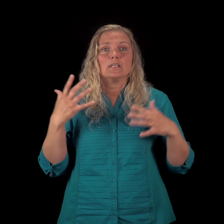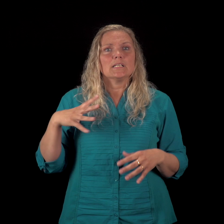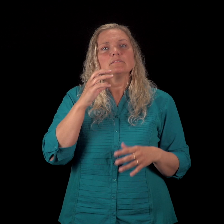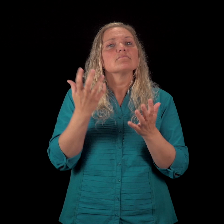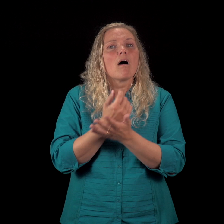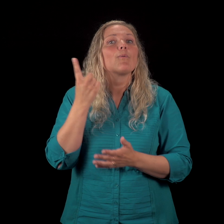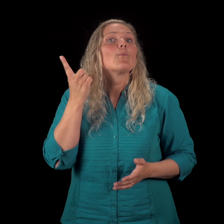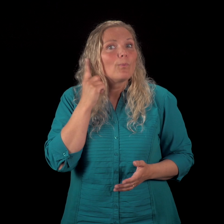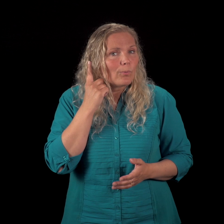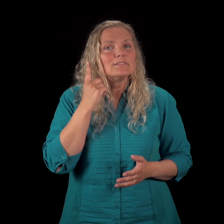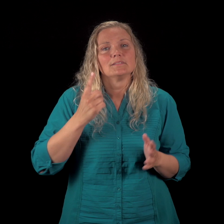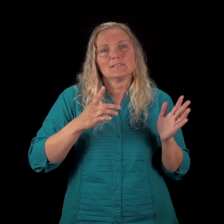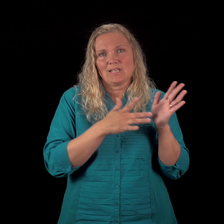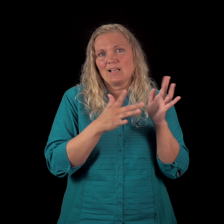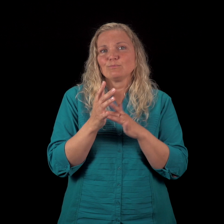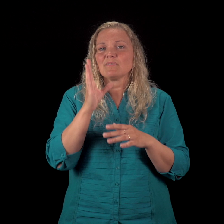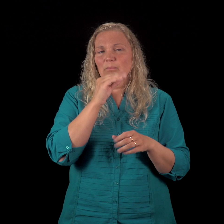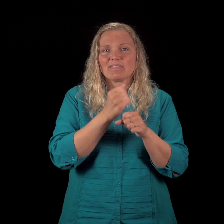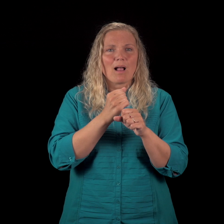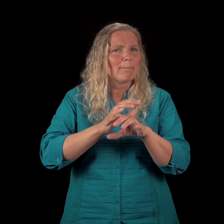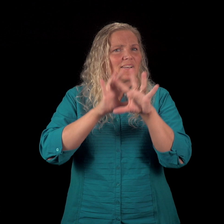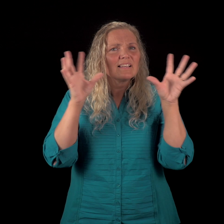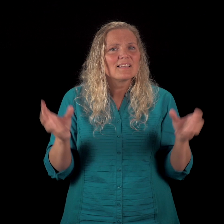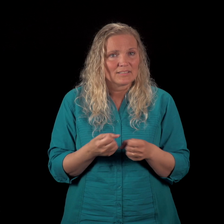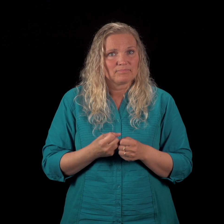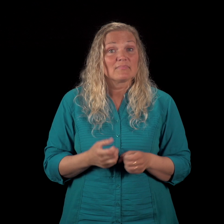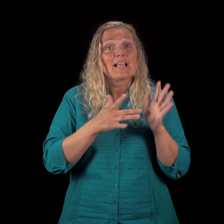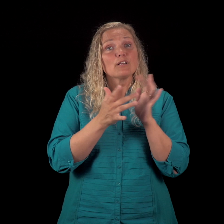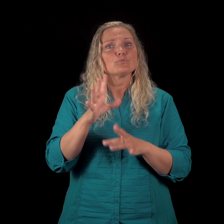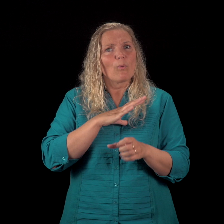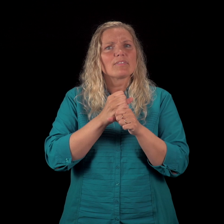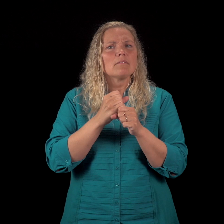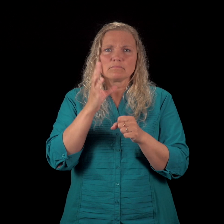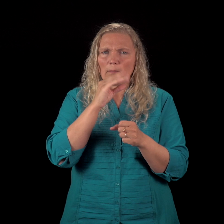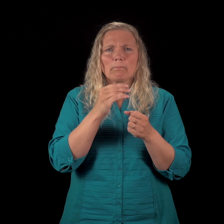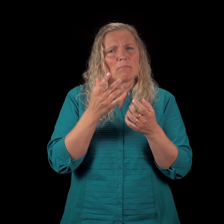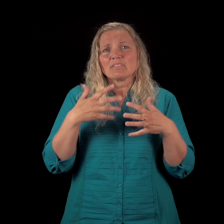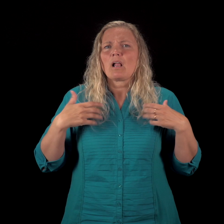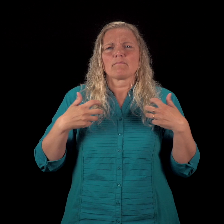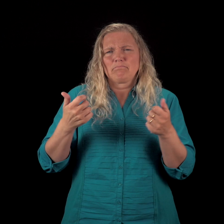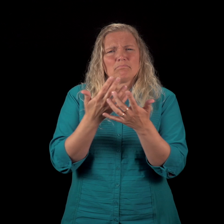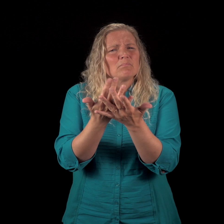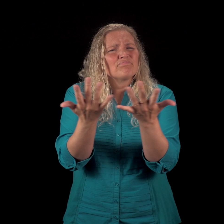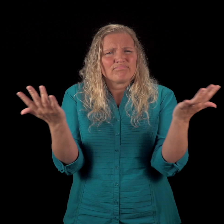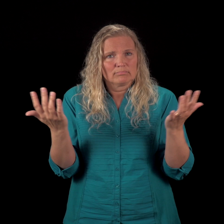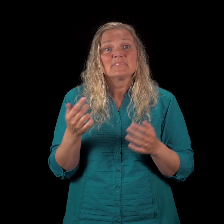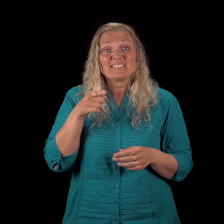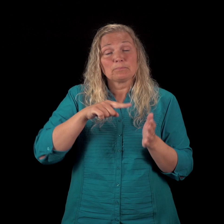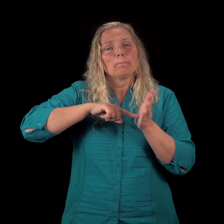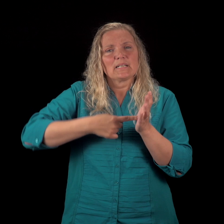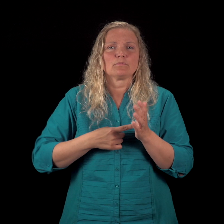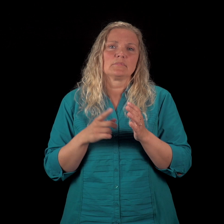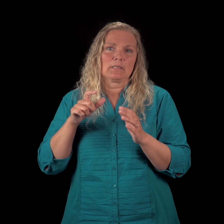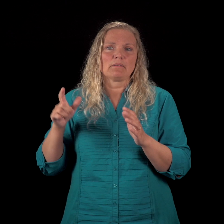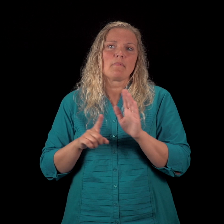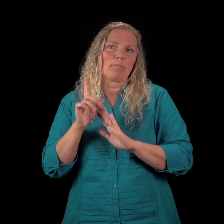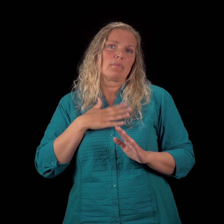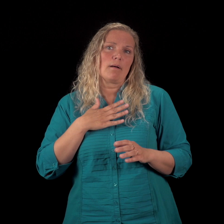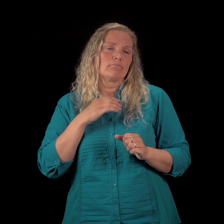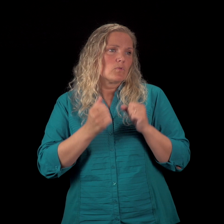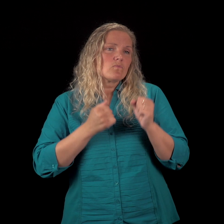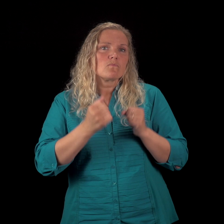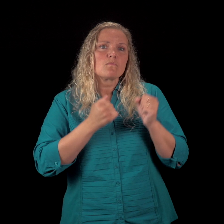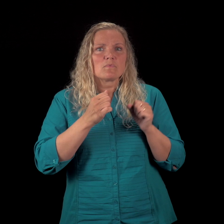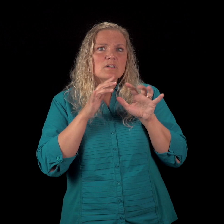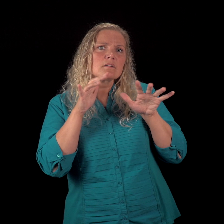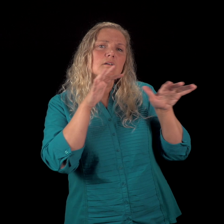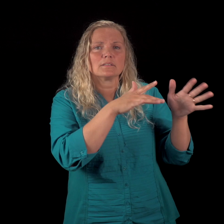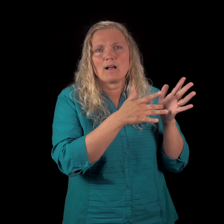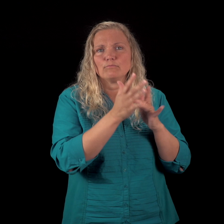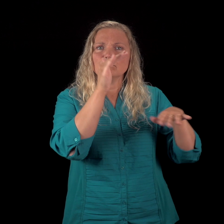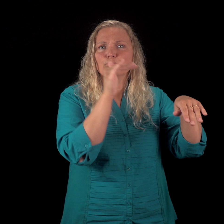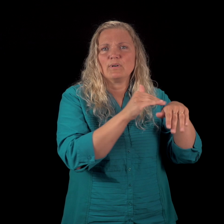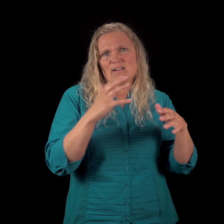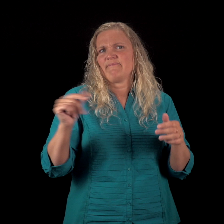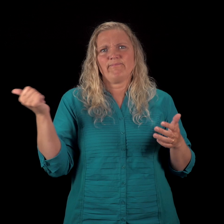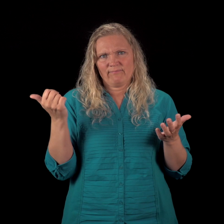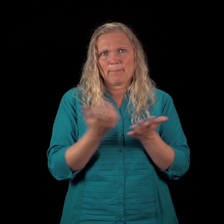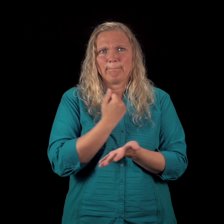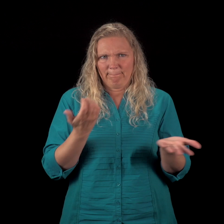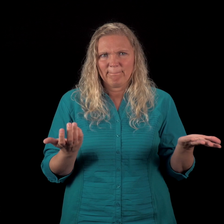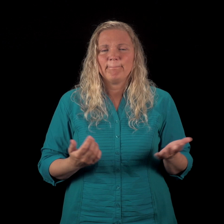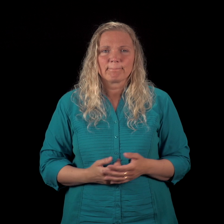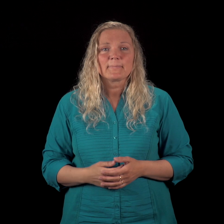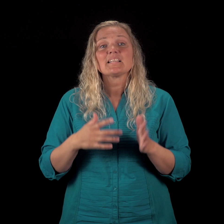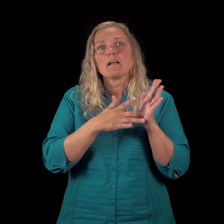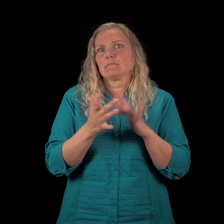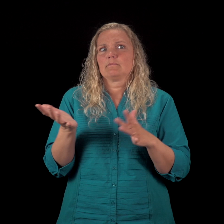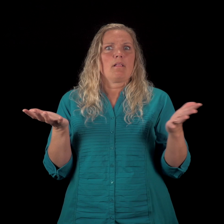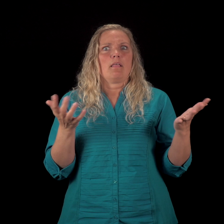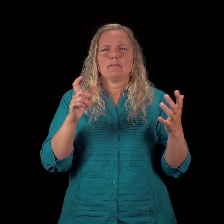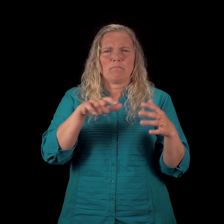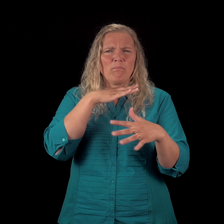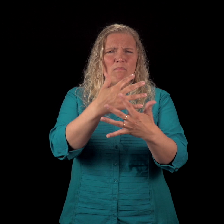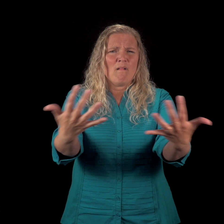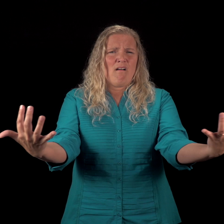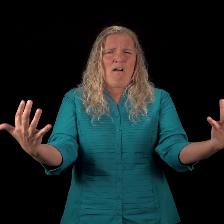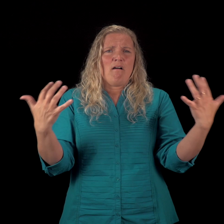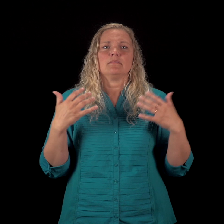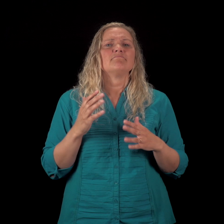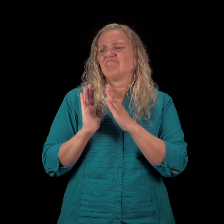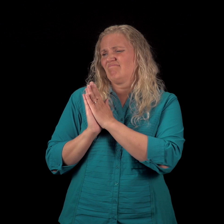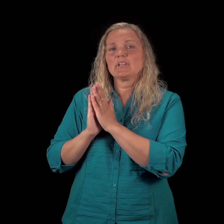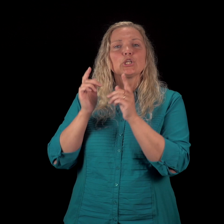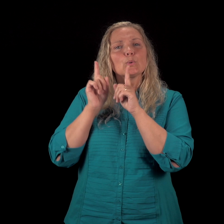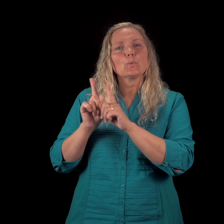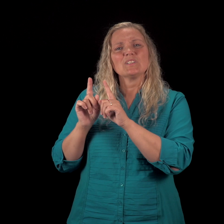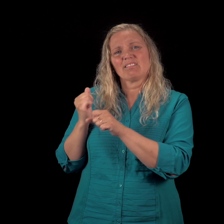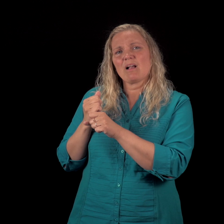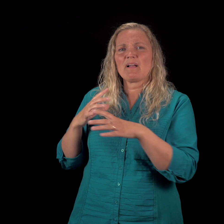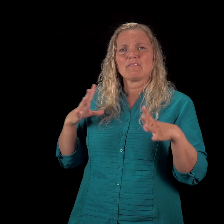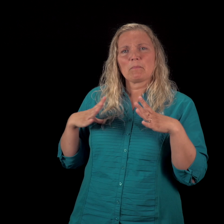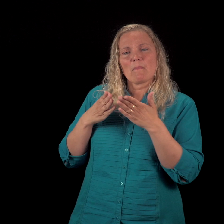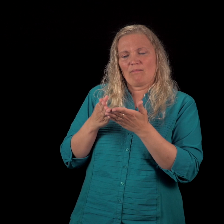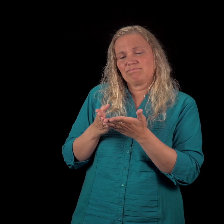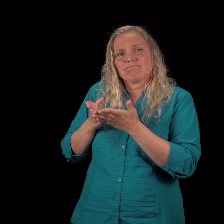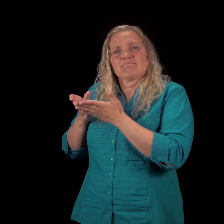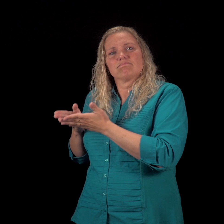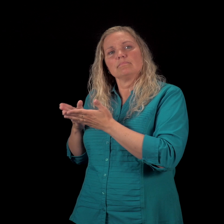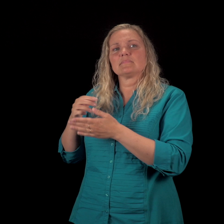For He had healed so many that all who had diseases were pressing forward to touch Him.